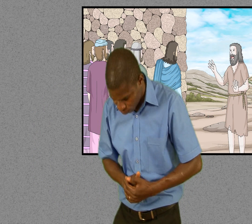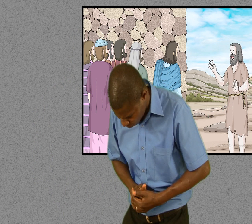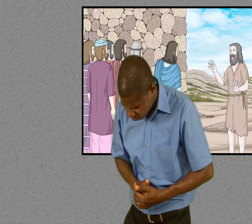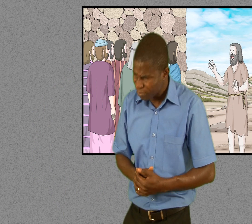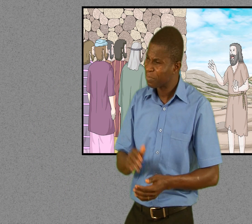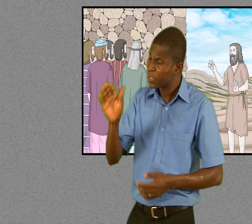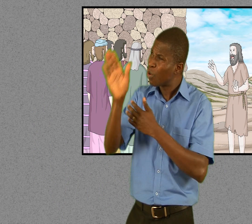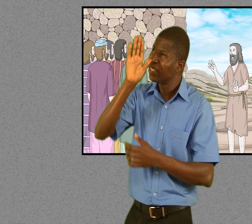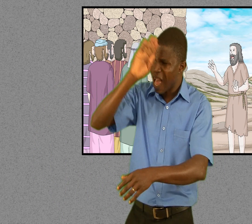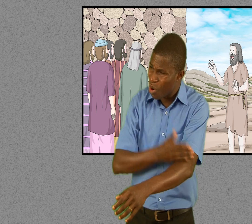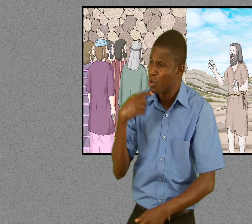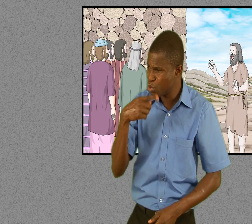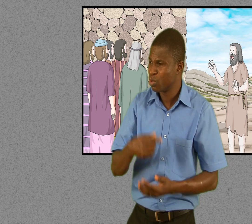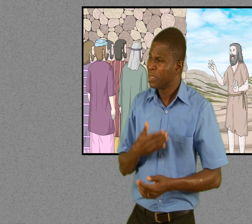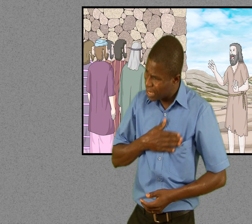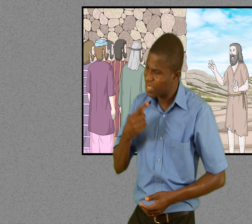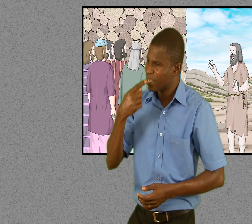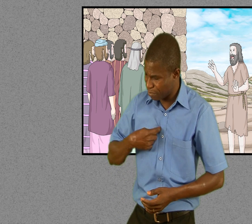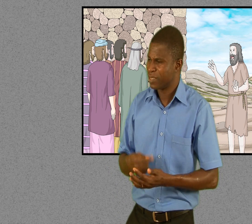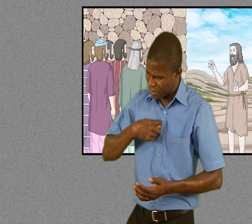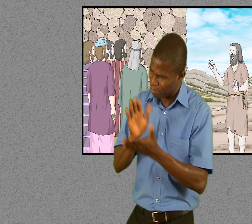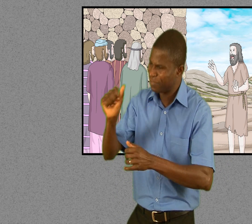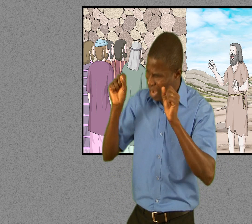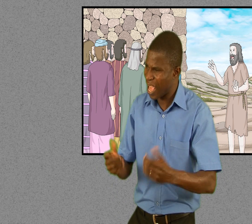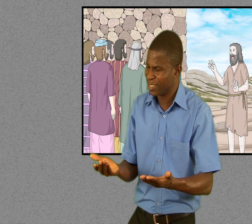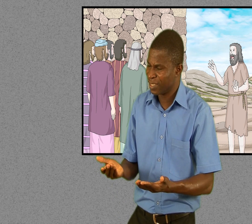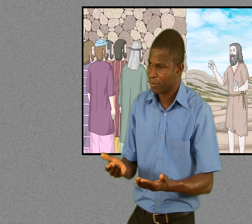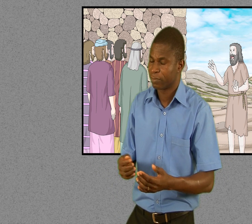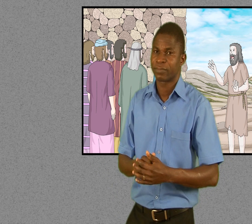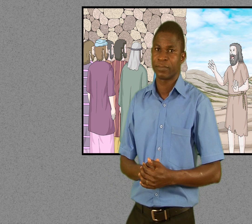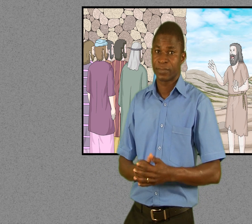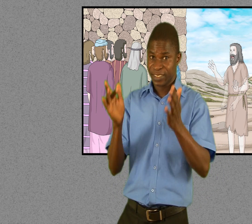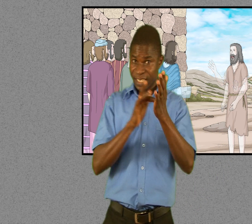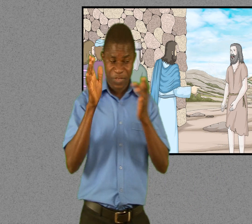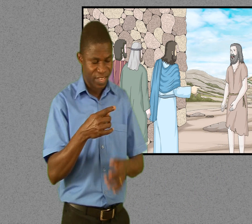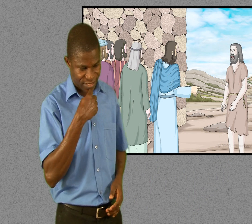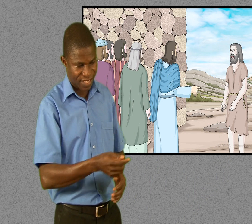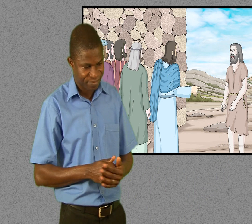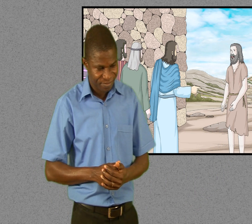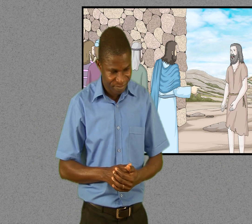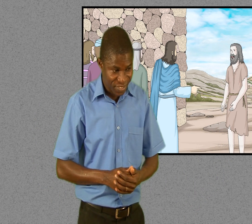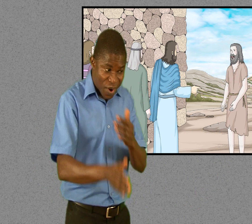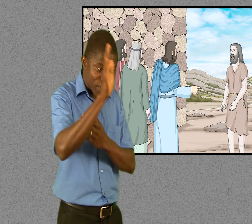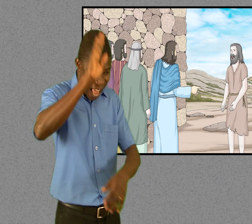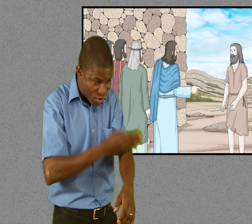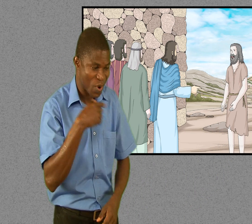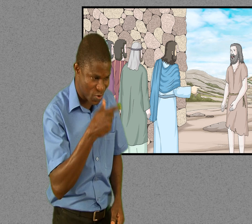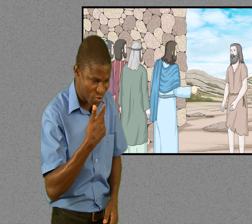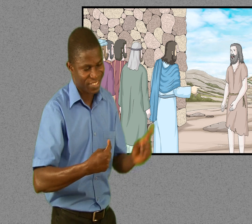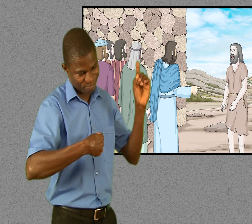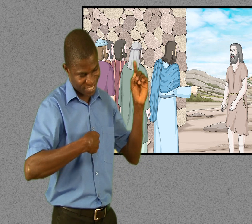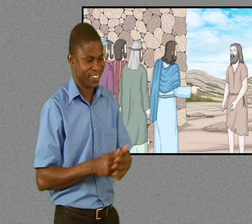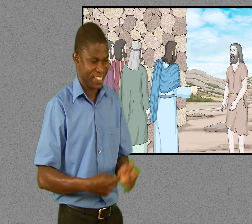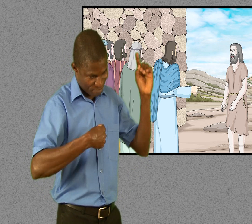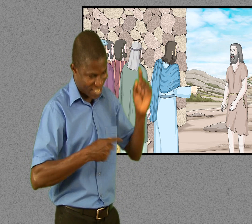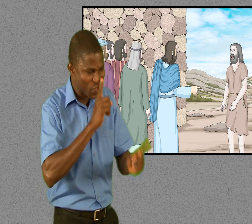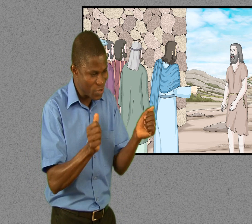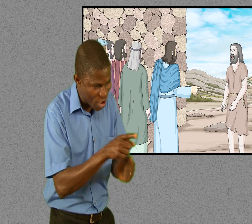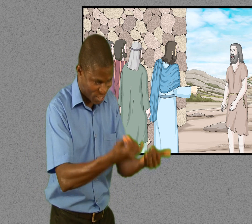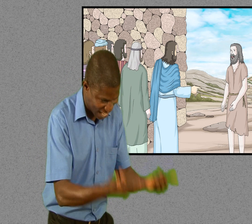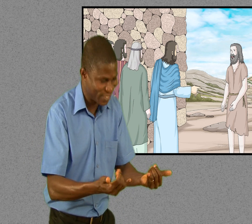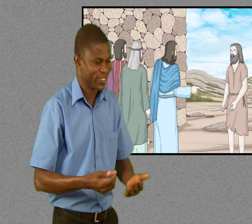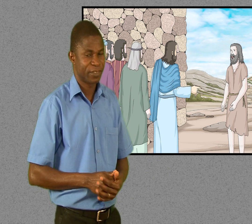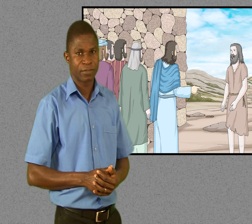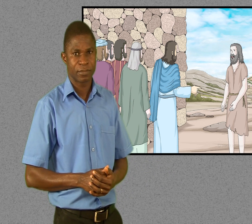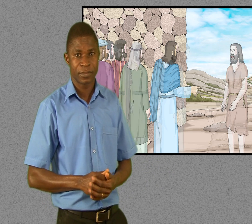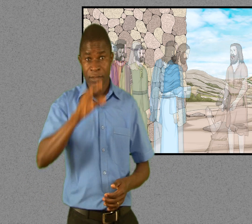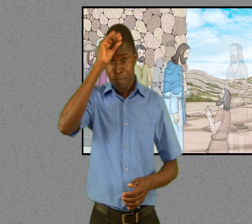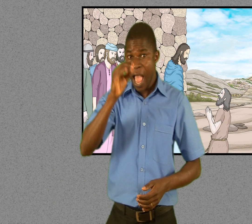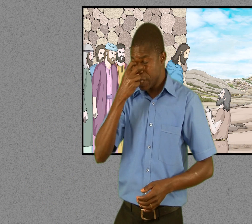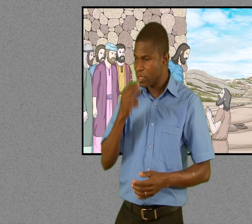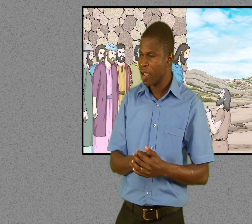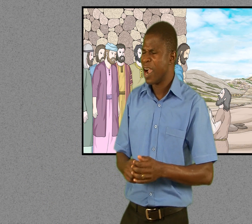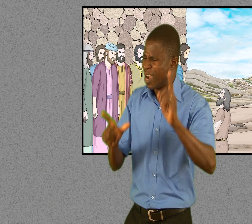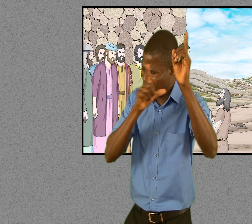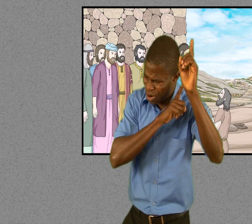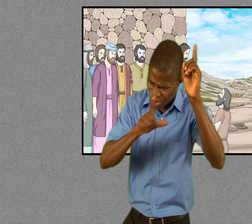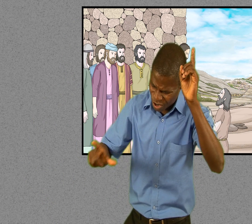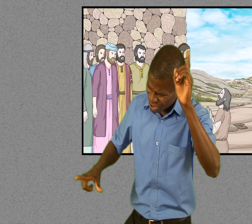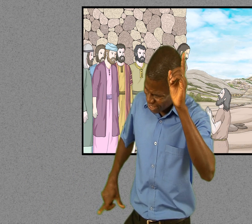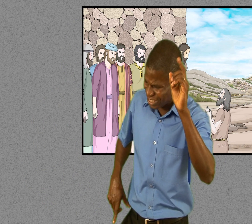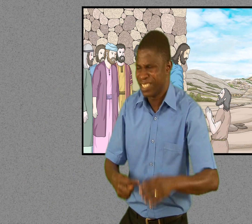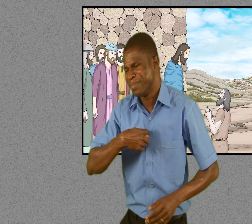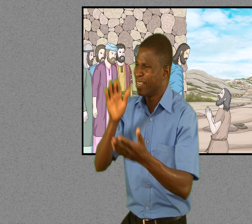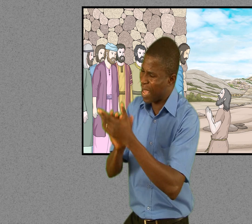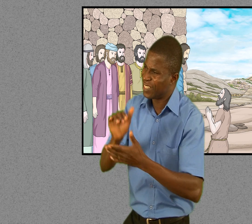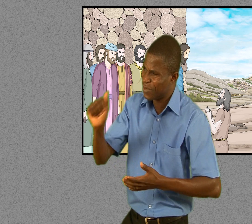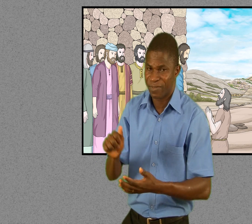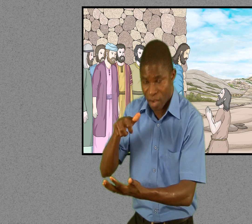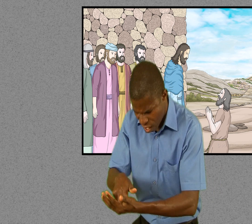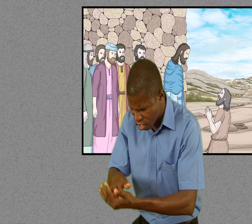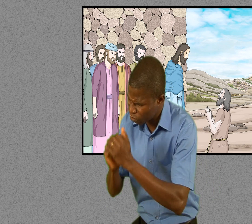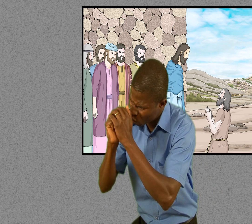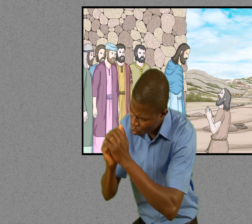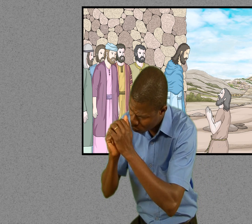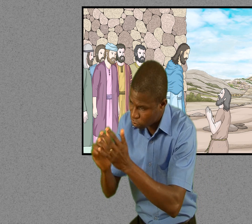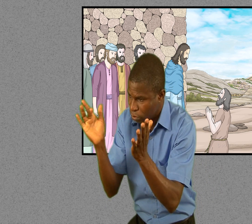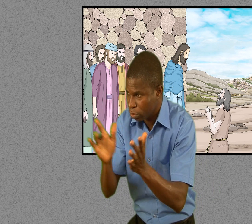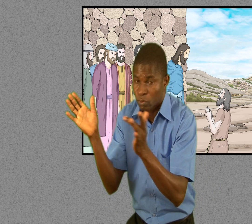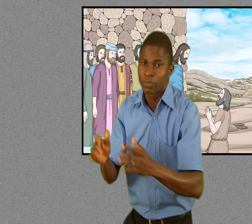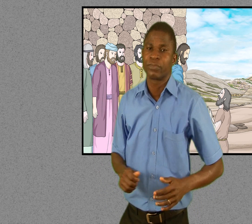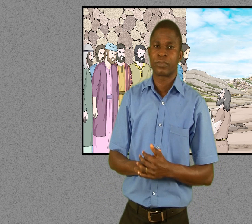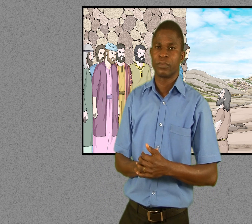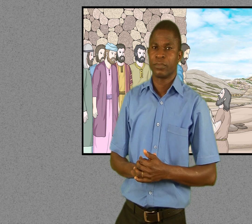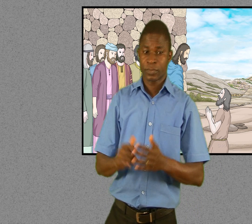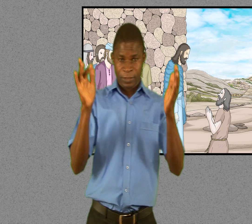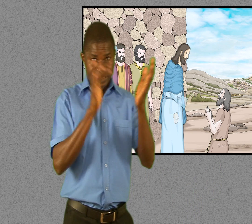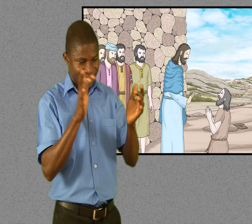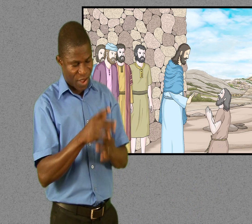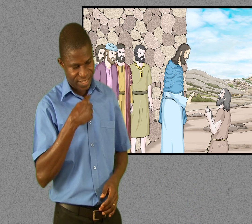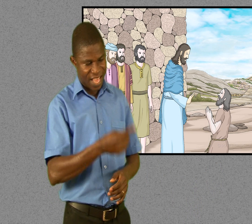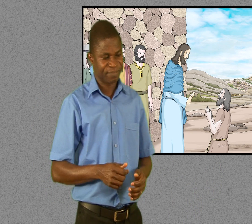“Who is He, Sir?” he replied. “Tell me so that I may believe in Him.” “You have already seen Him,” Jesus answered.